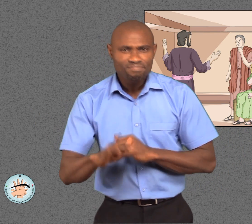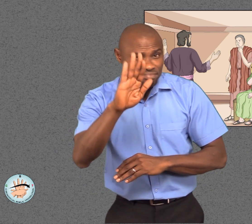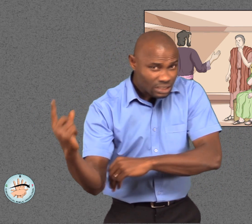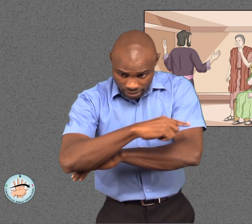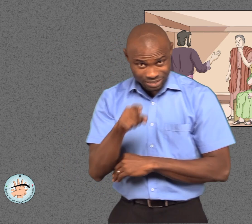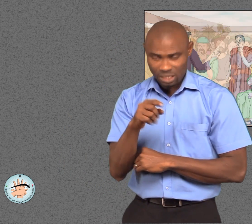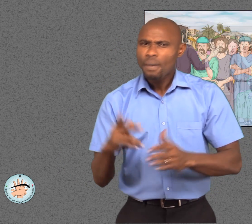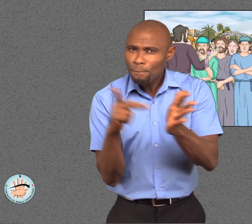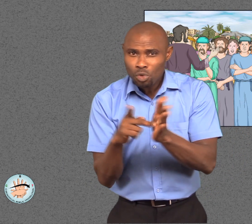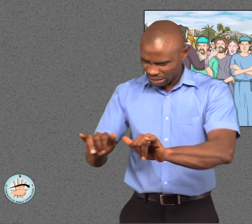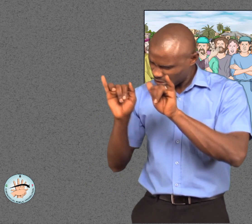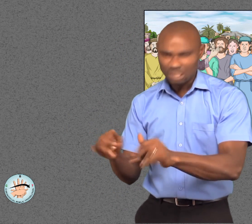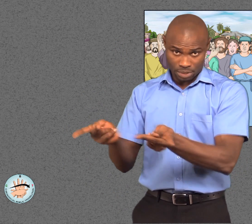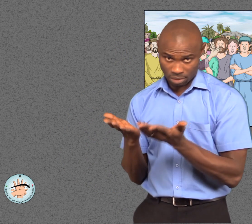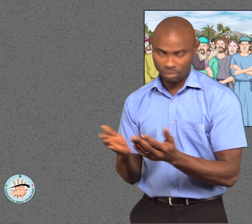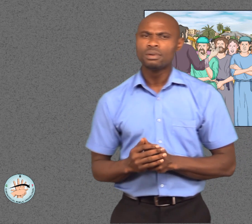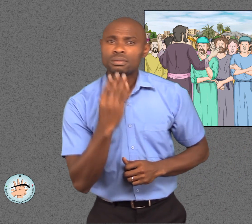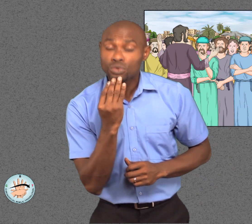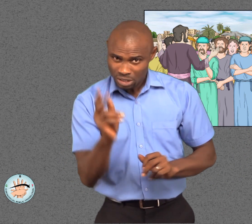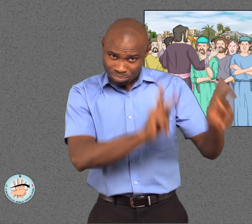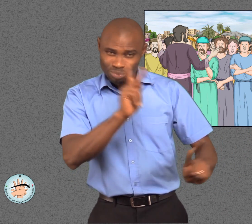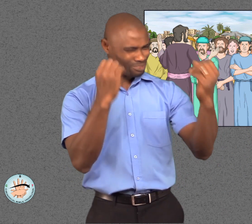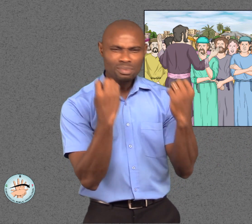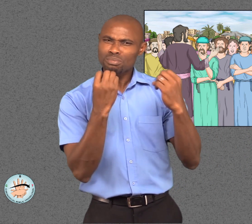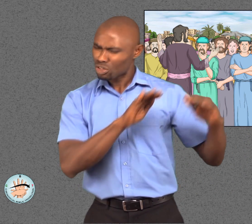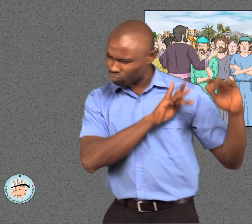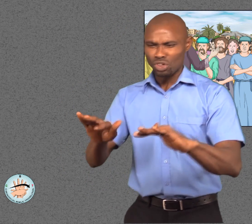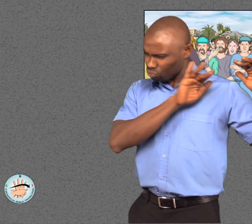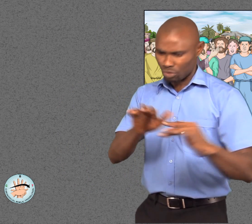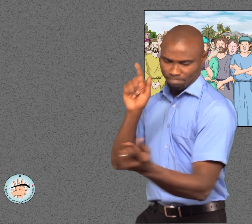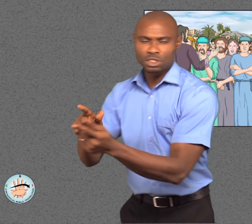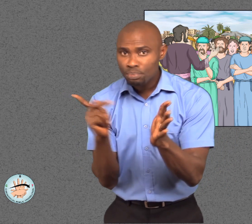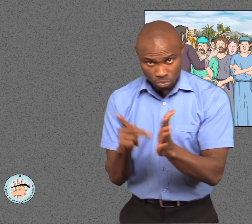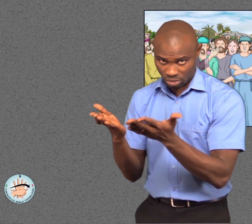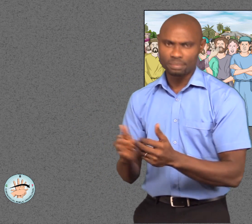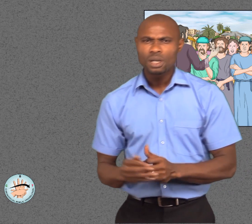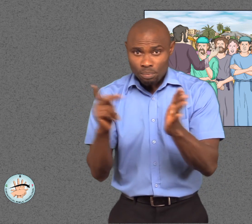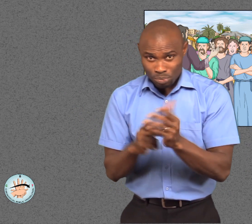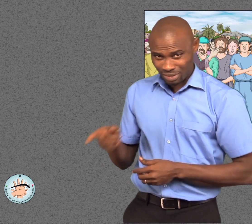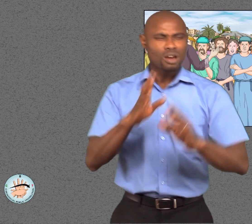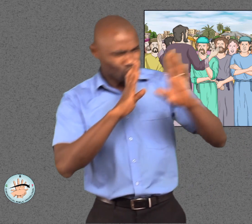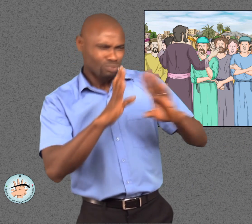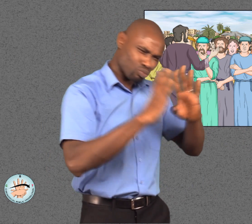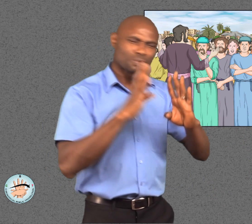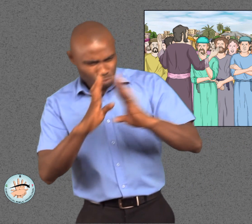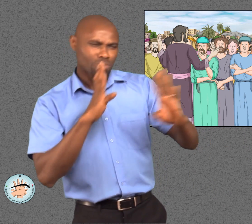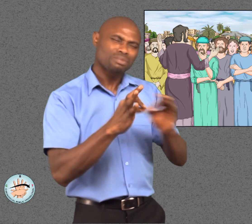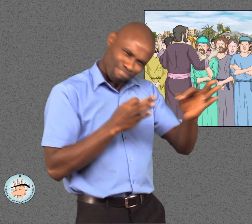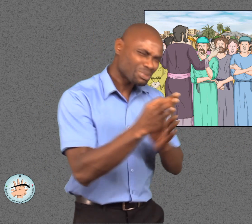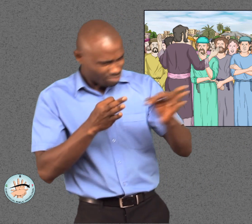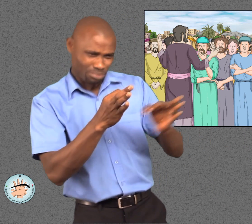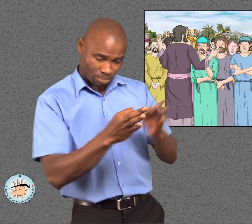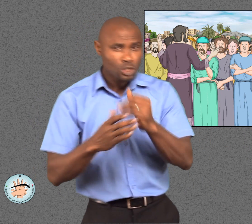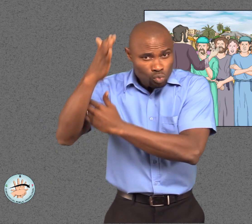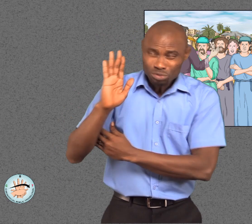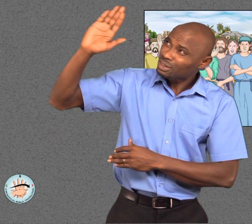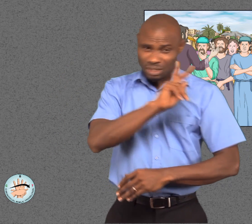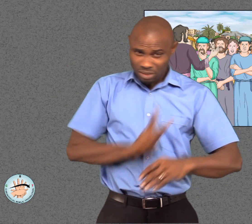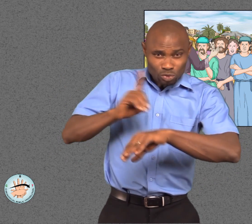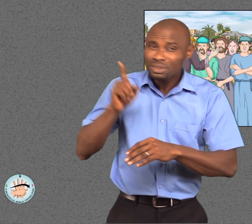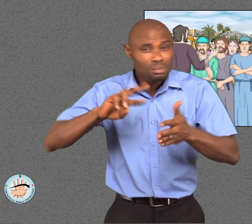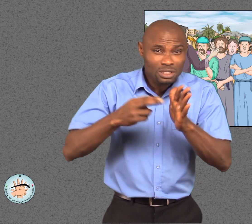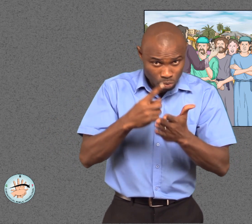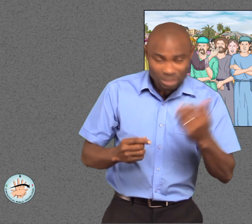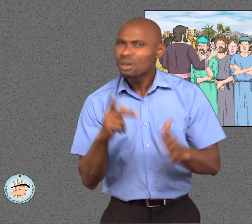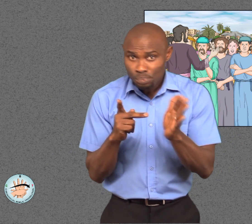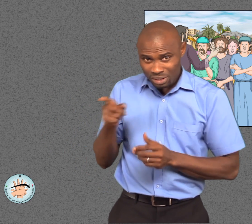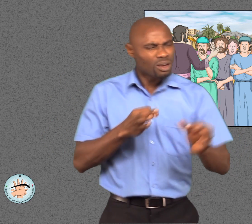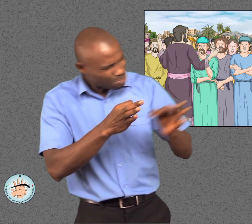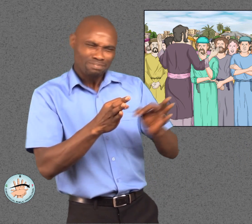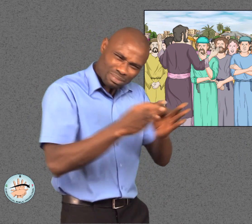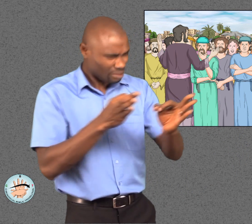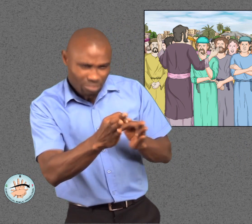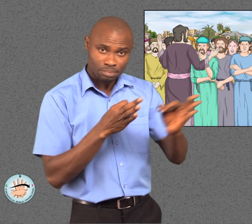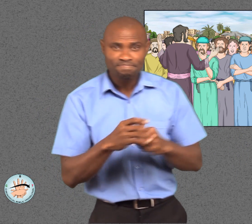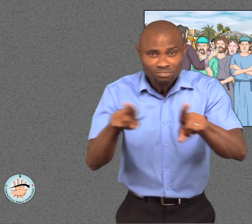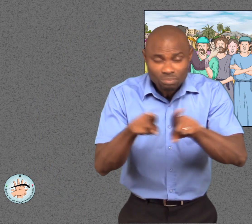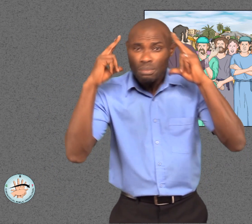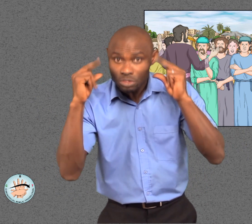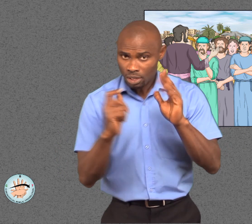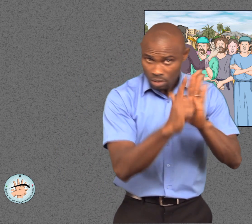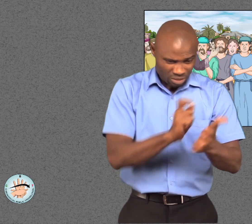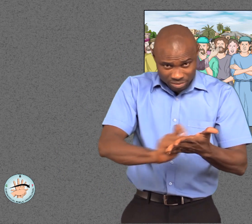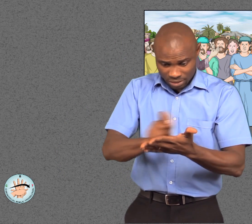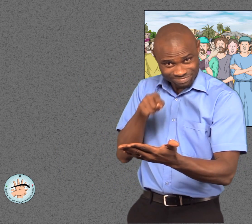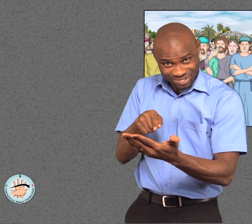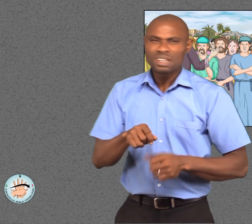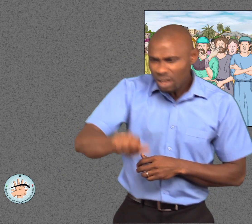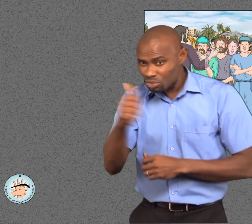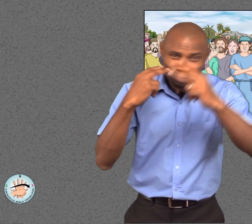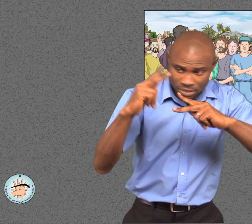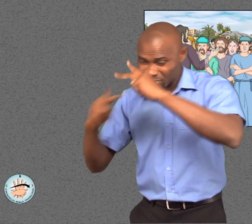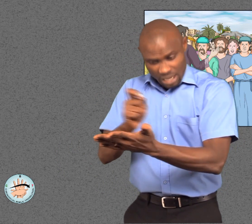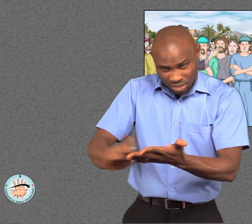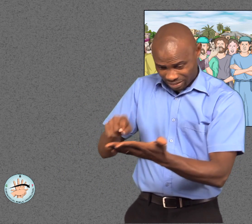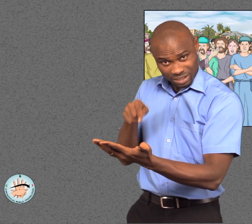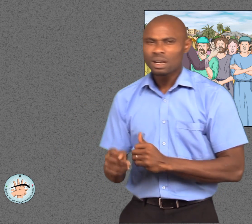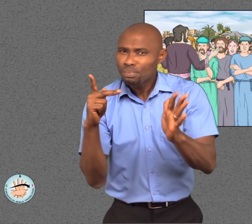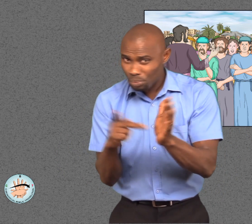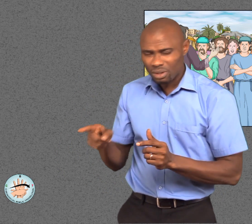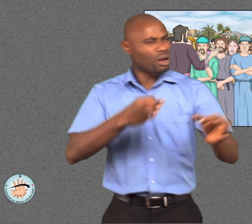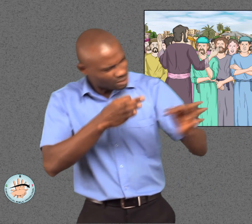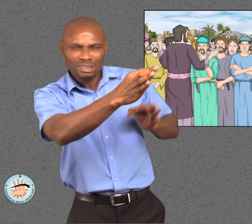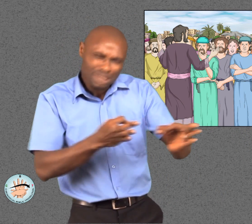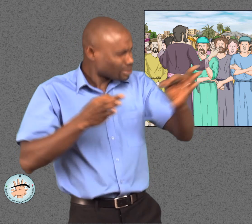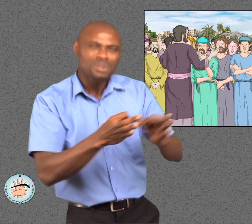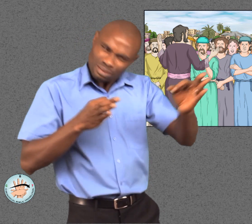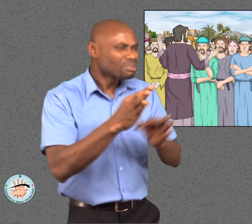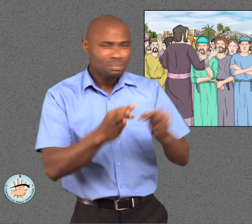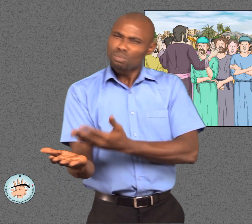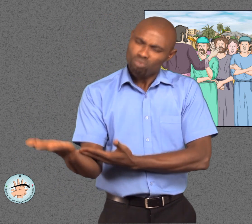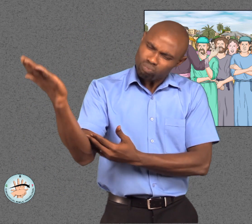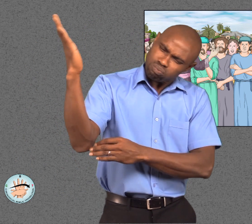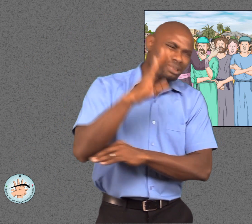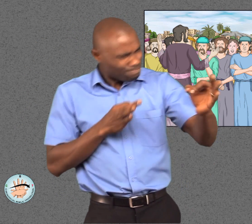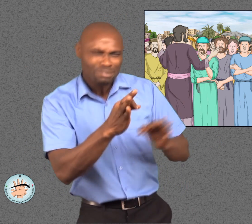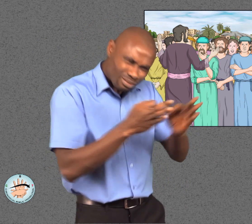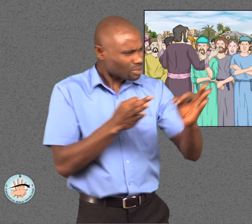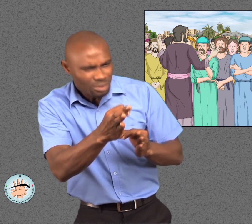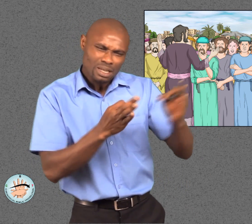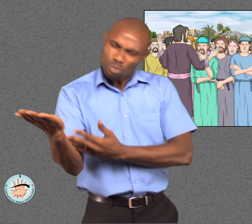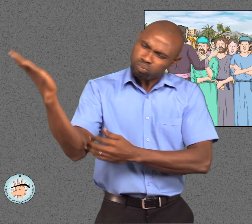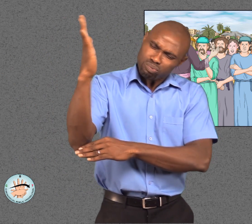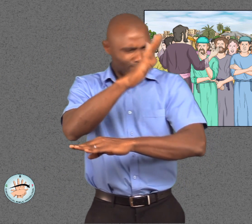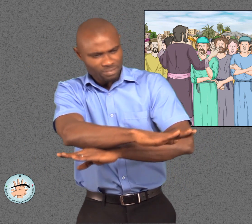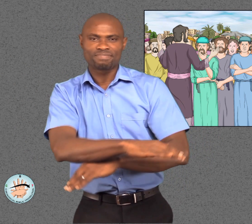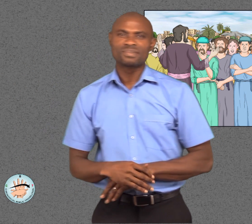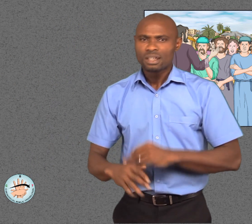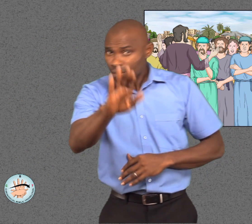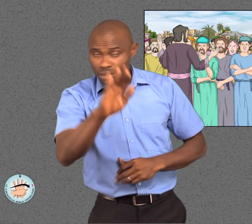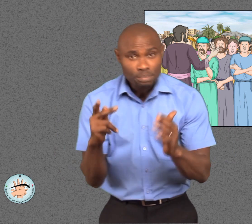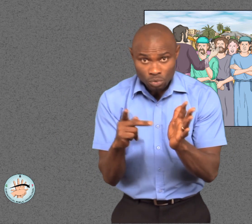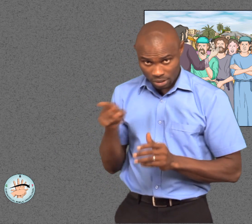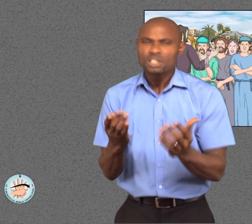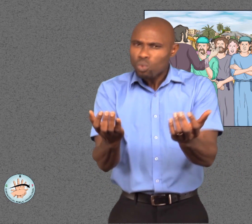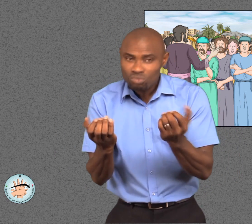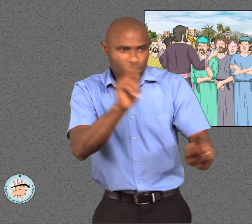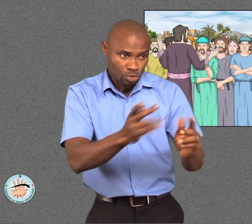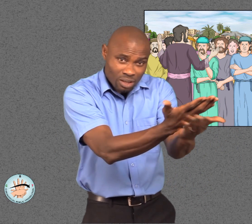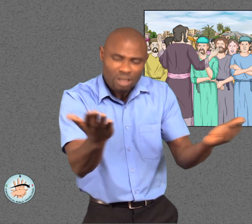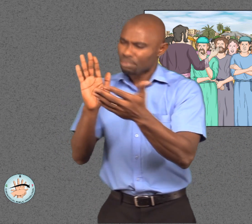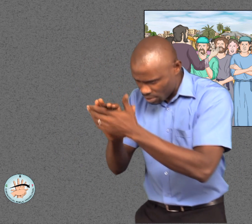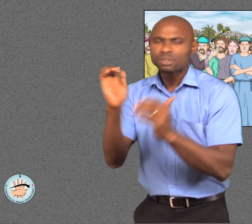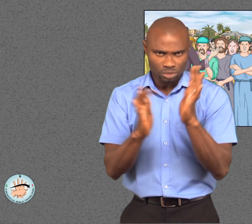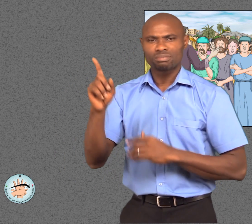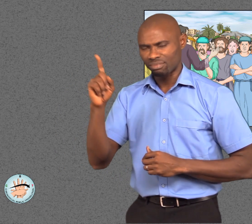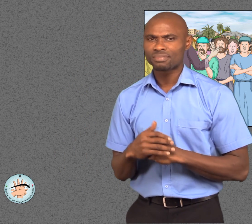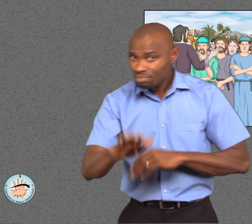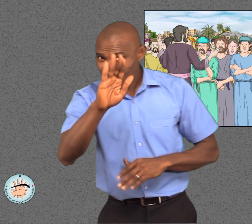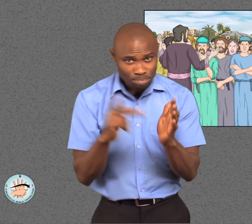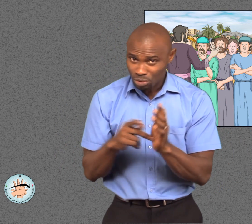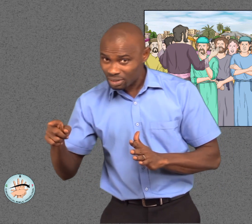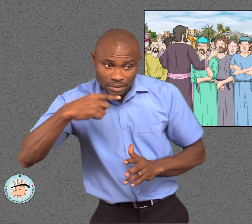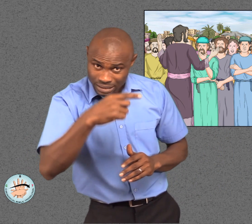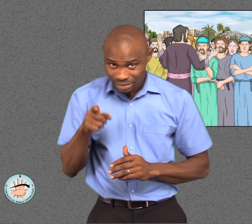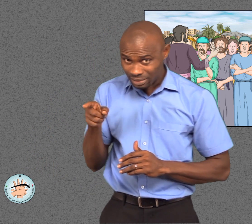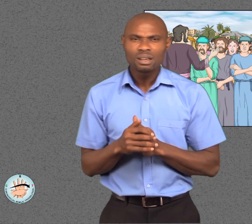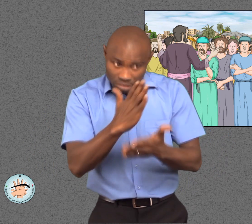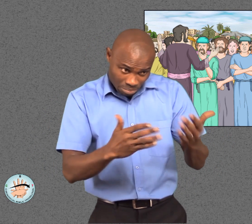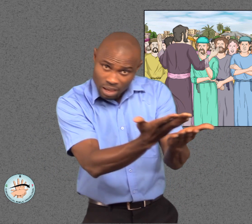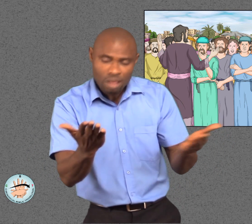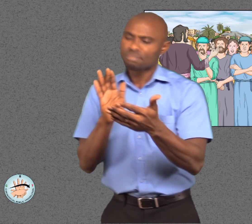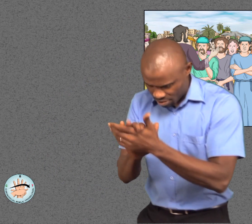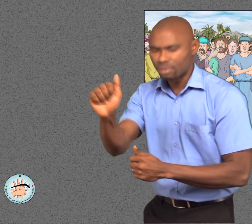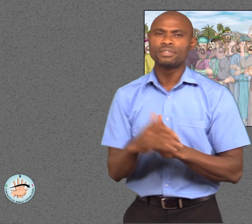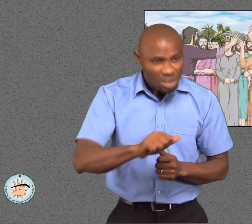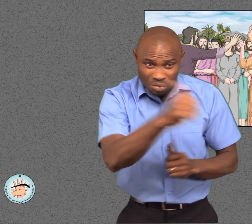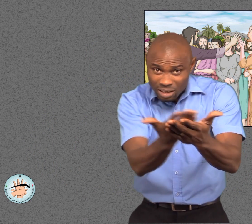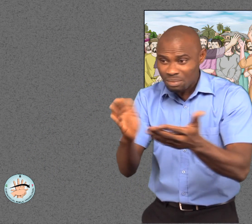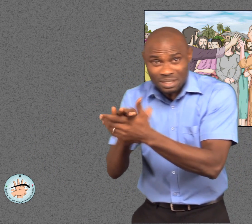Some of them were convinced by what he said, but others refused to believe.